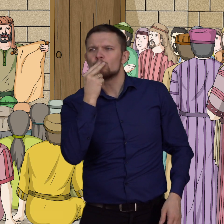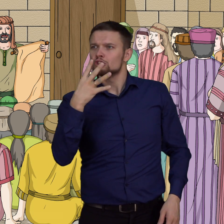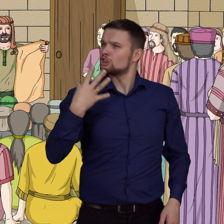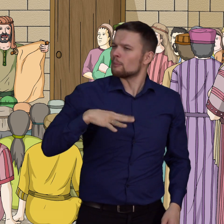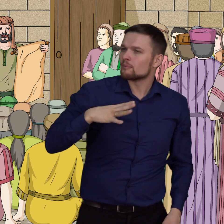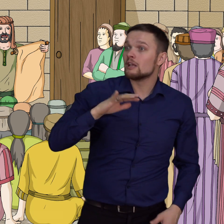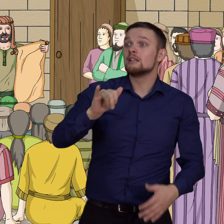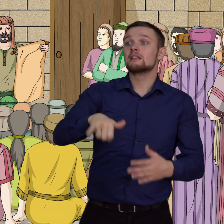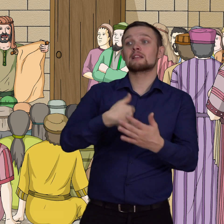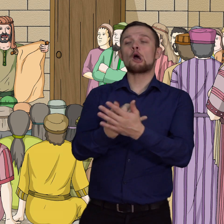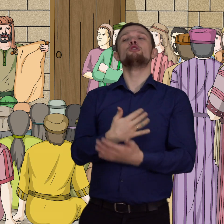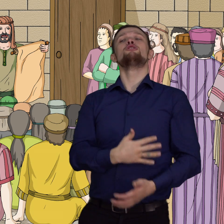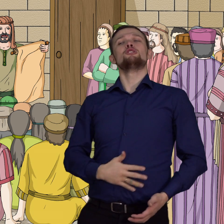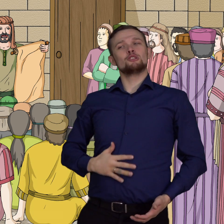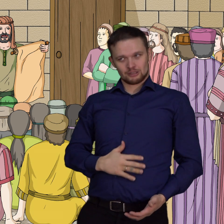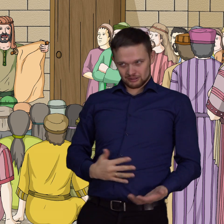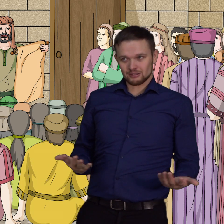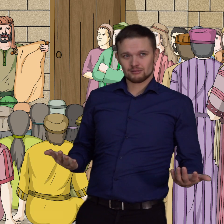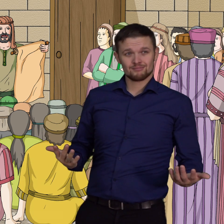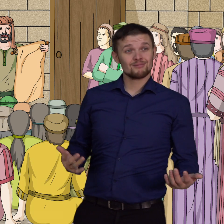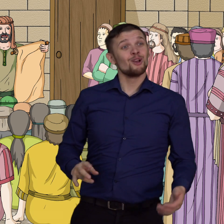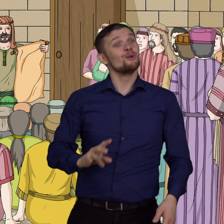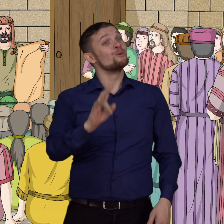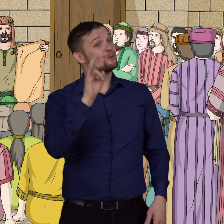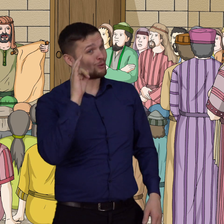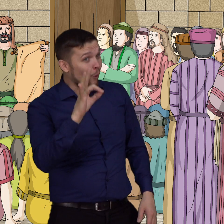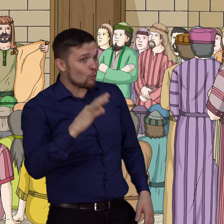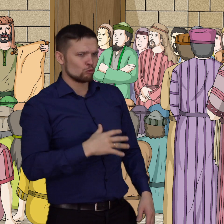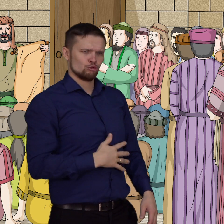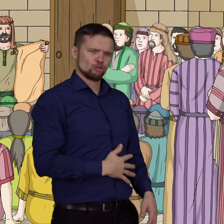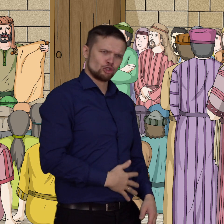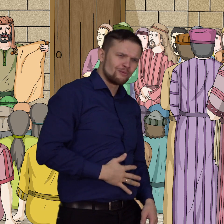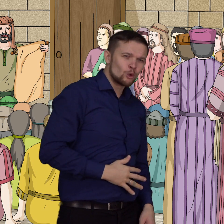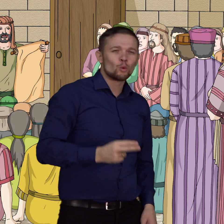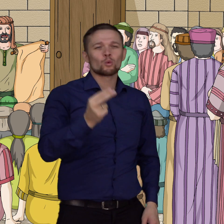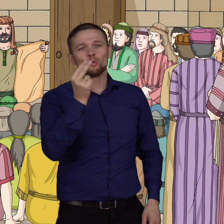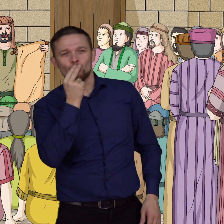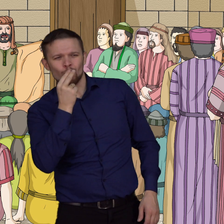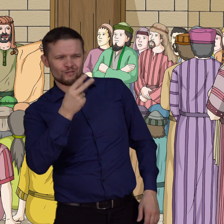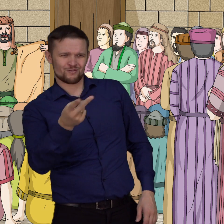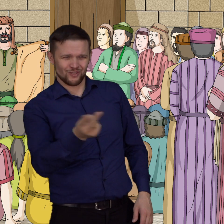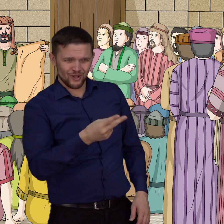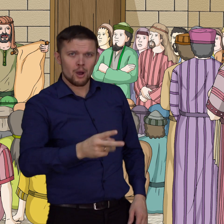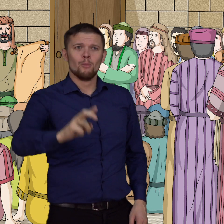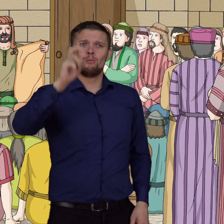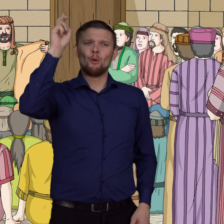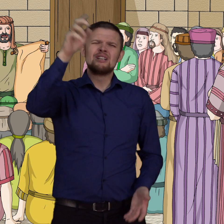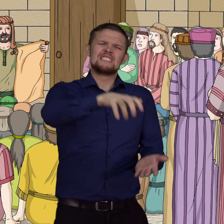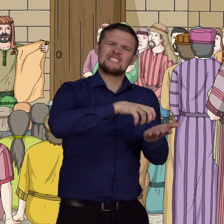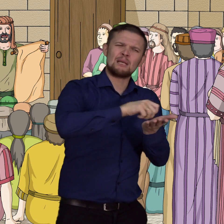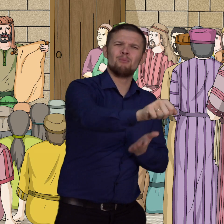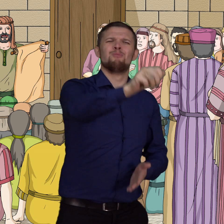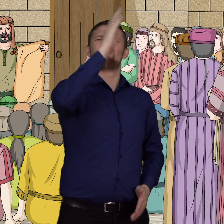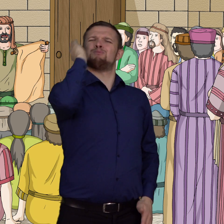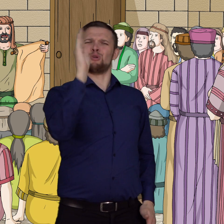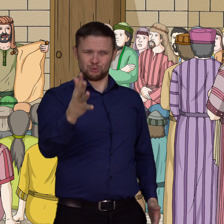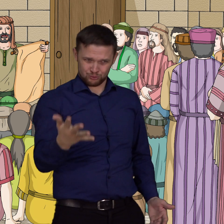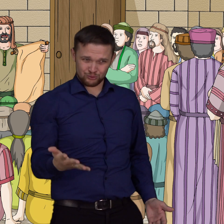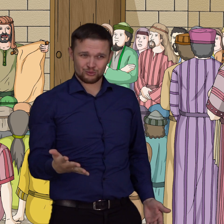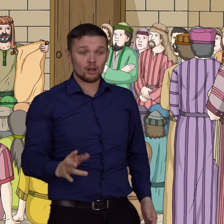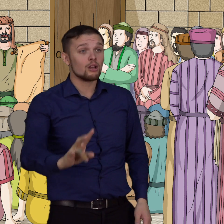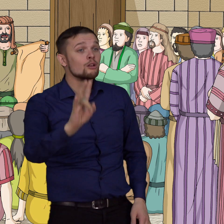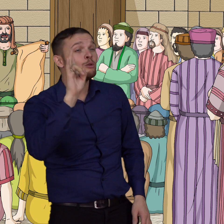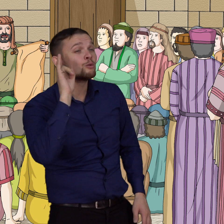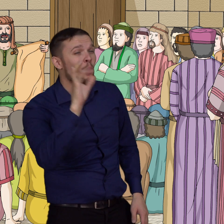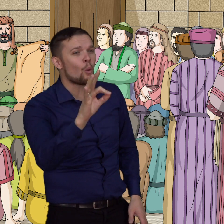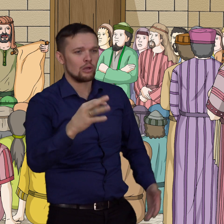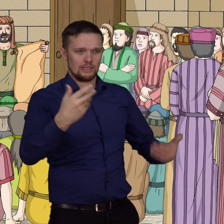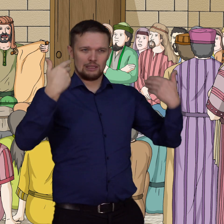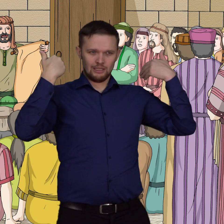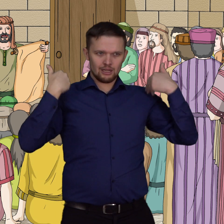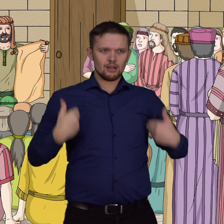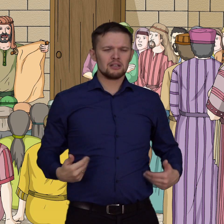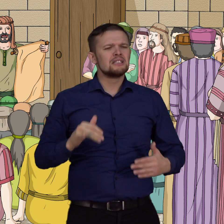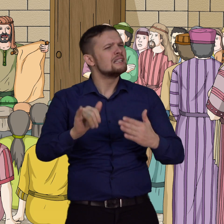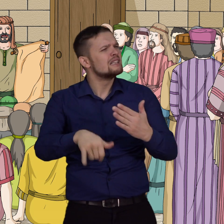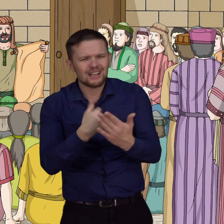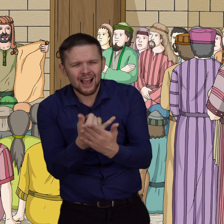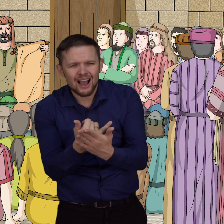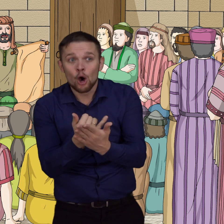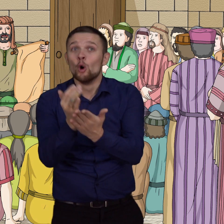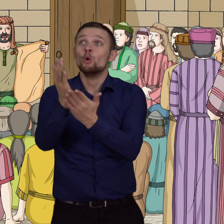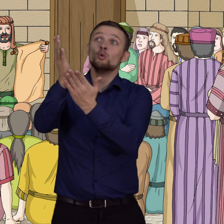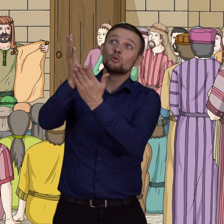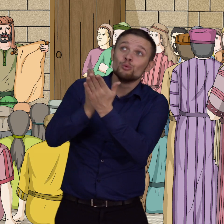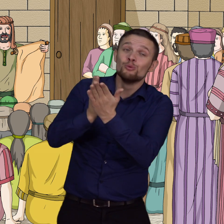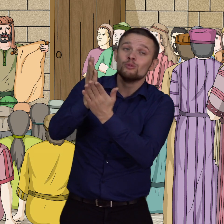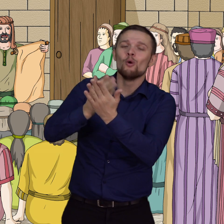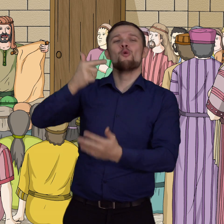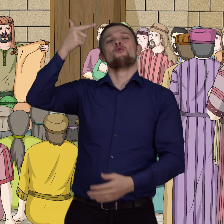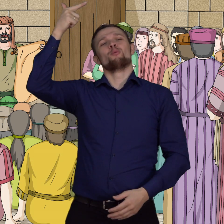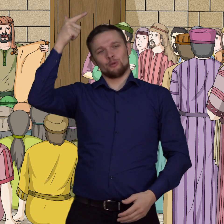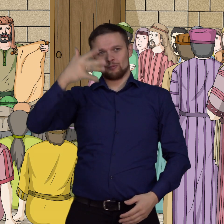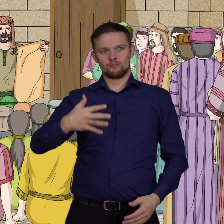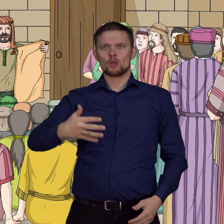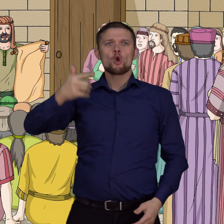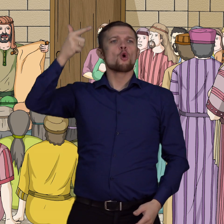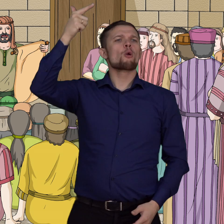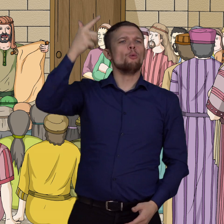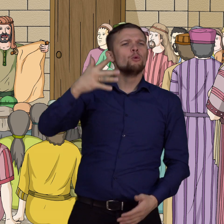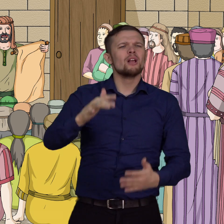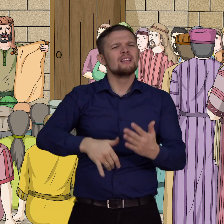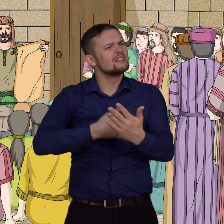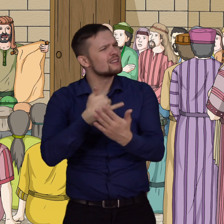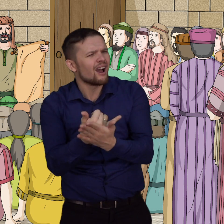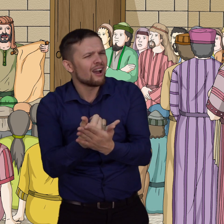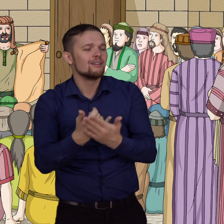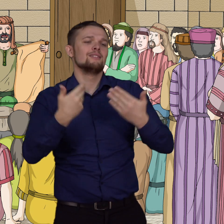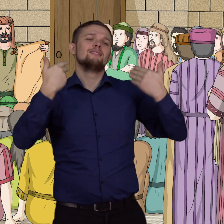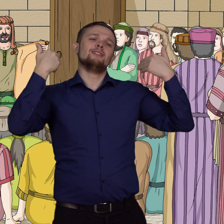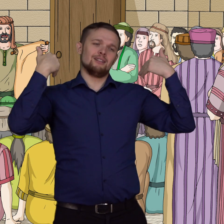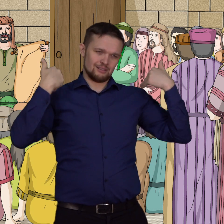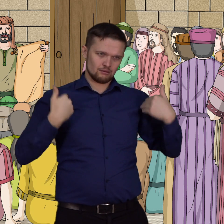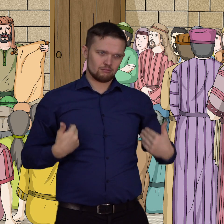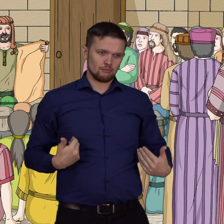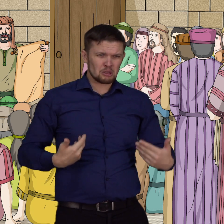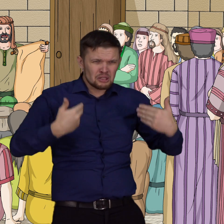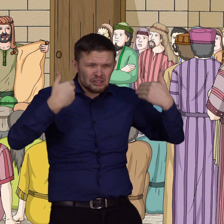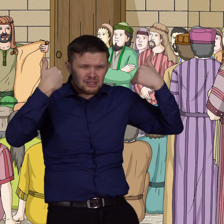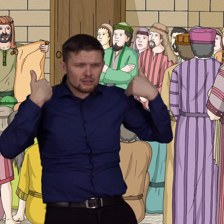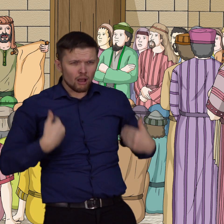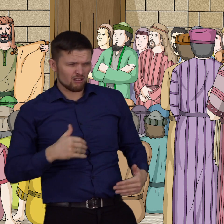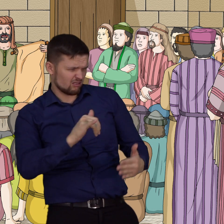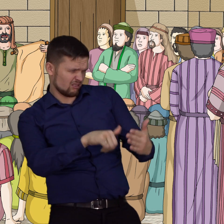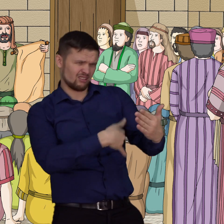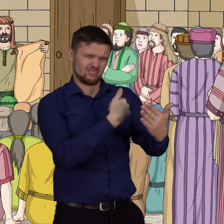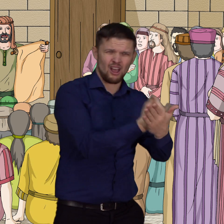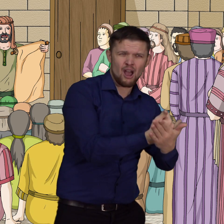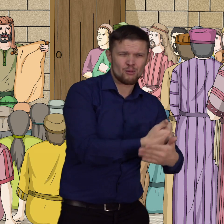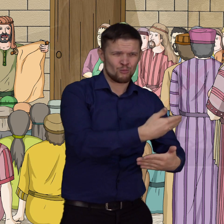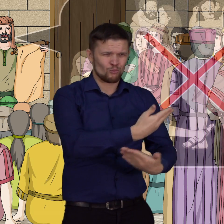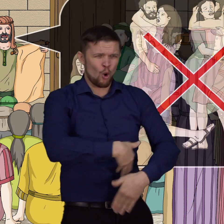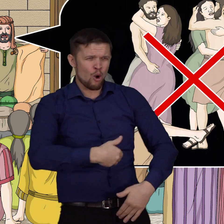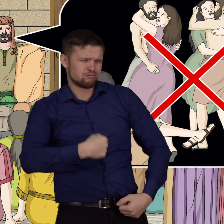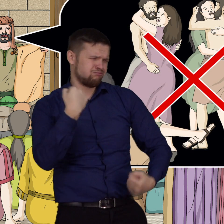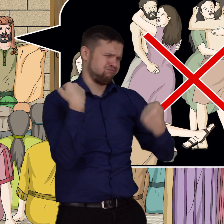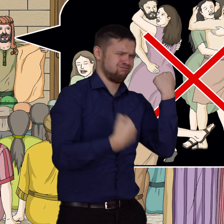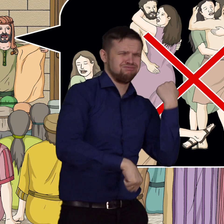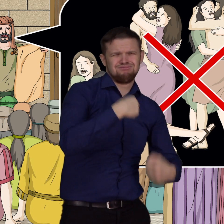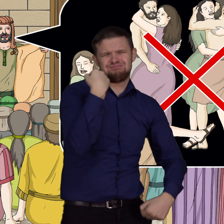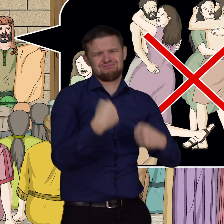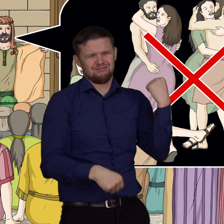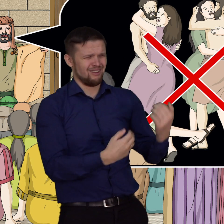“Food for the stomach and the stomach for food,” but God will destroy them both.